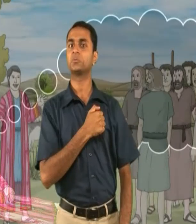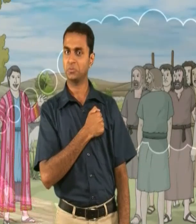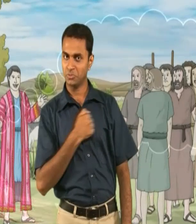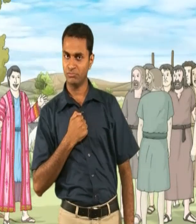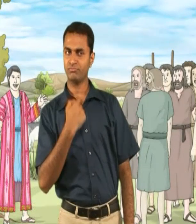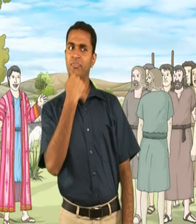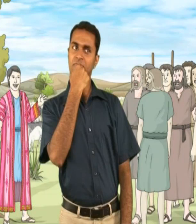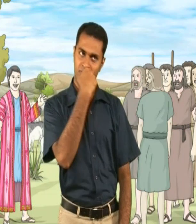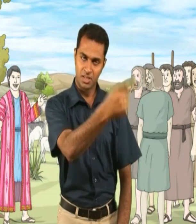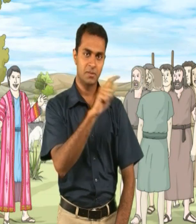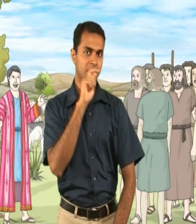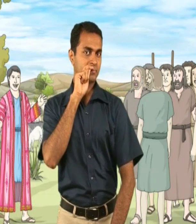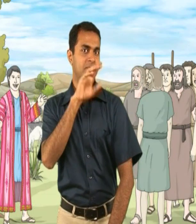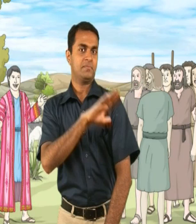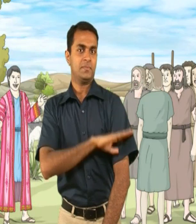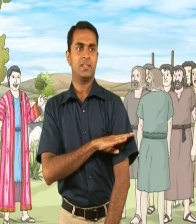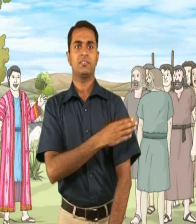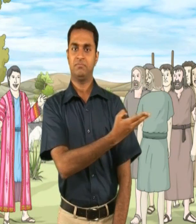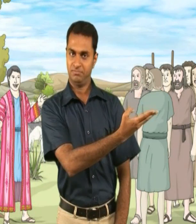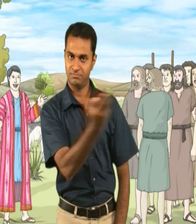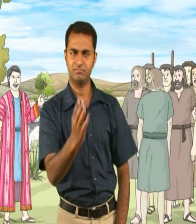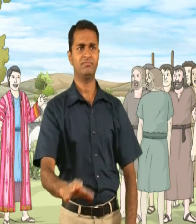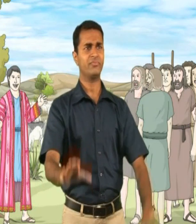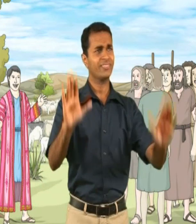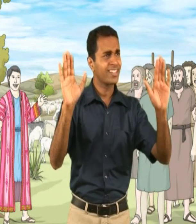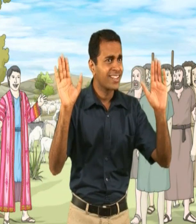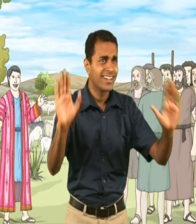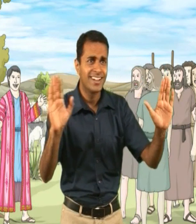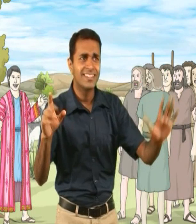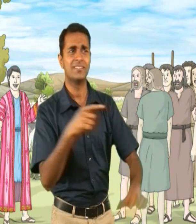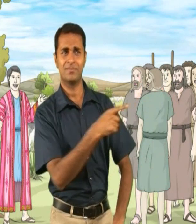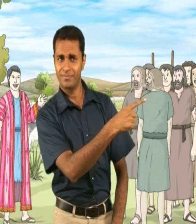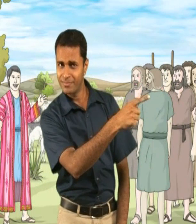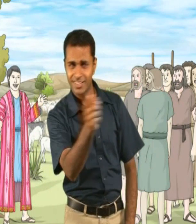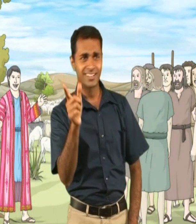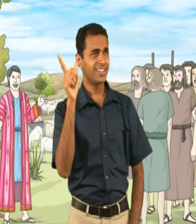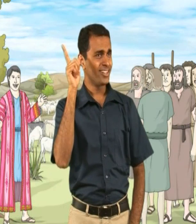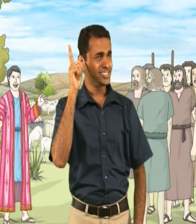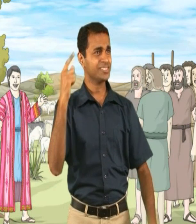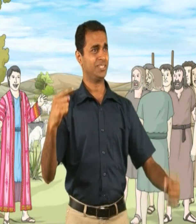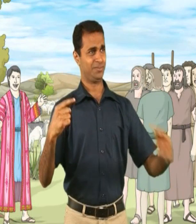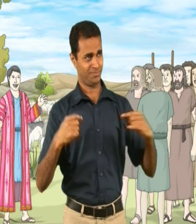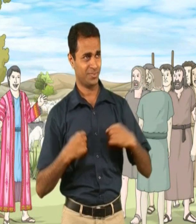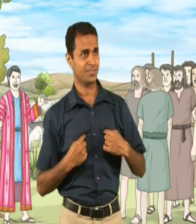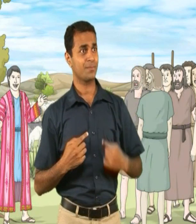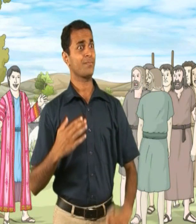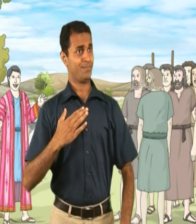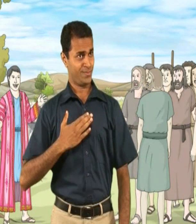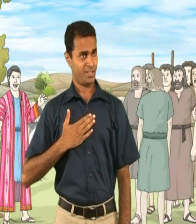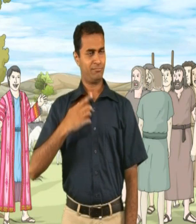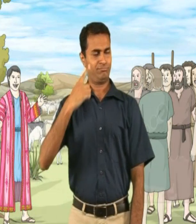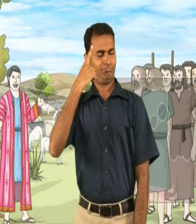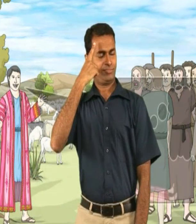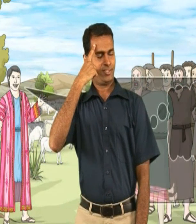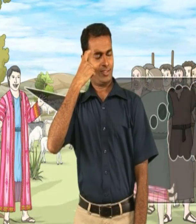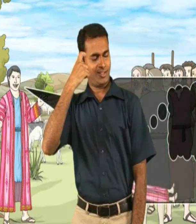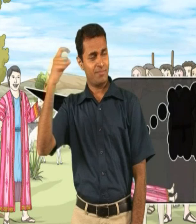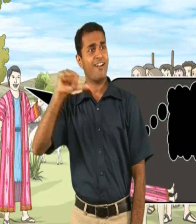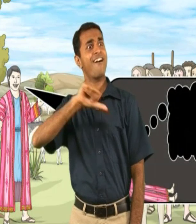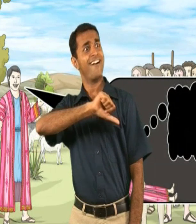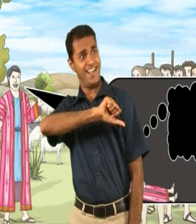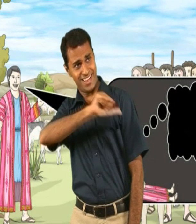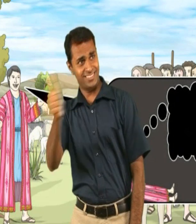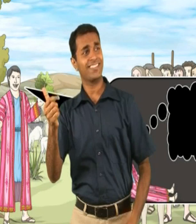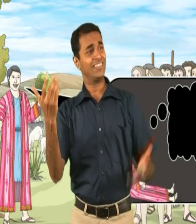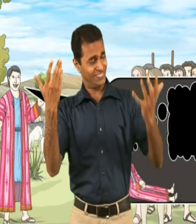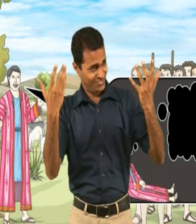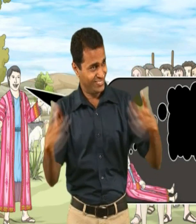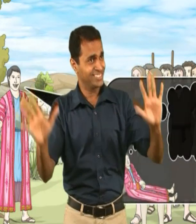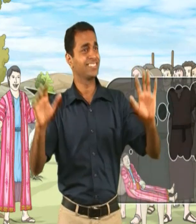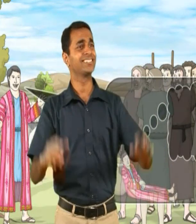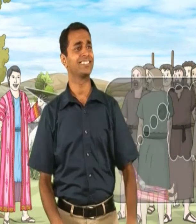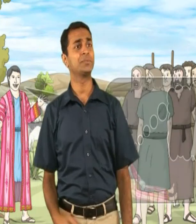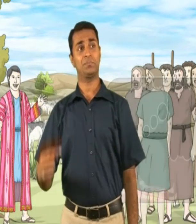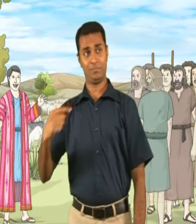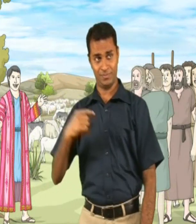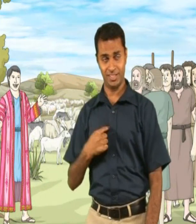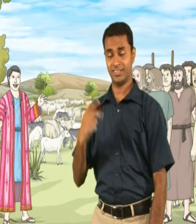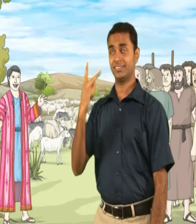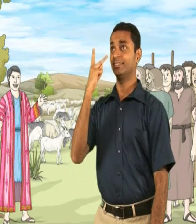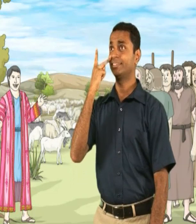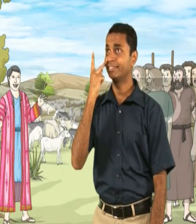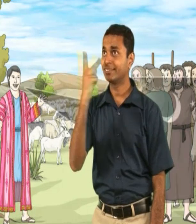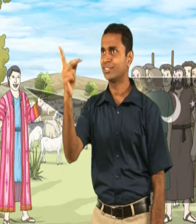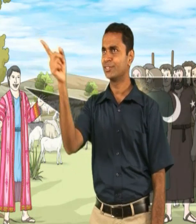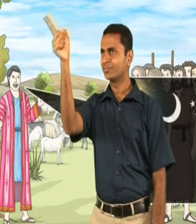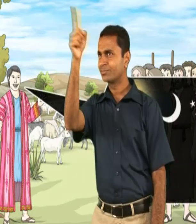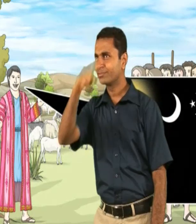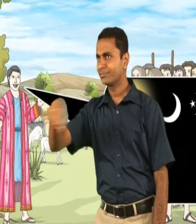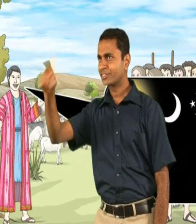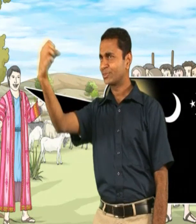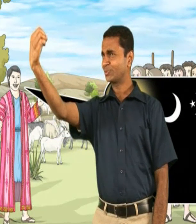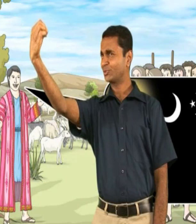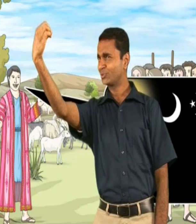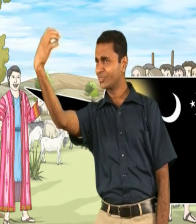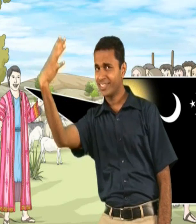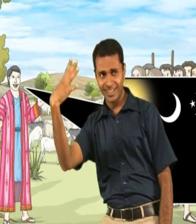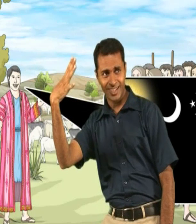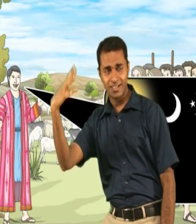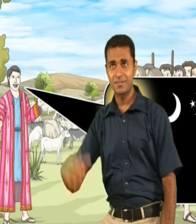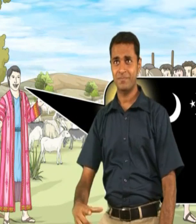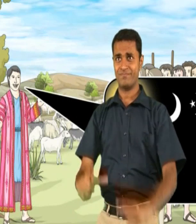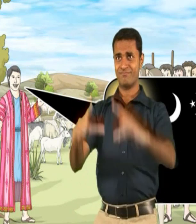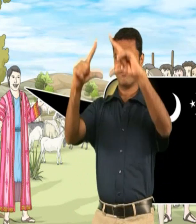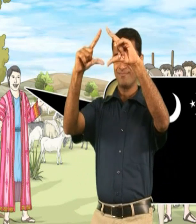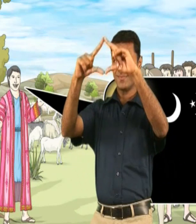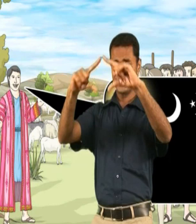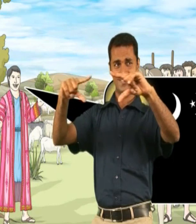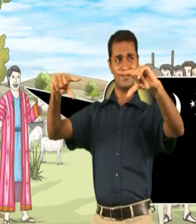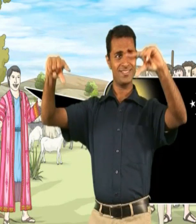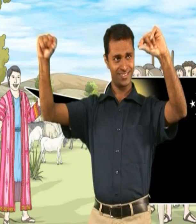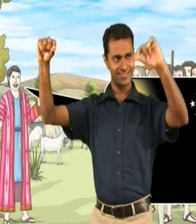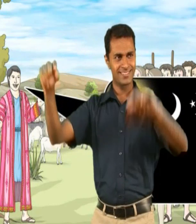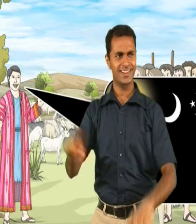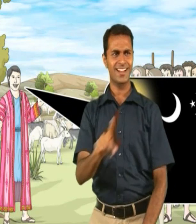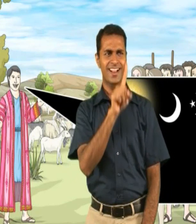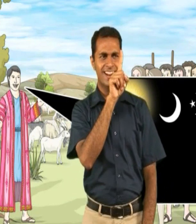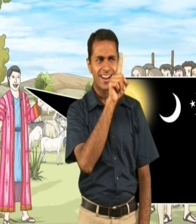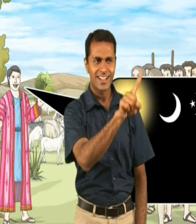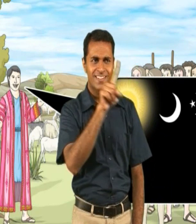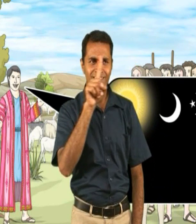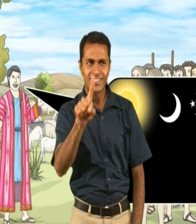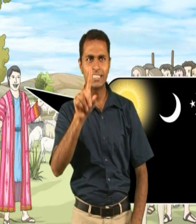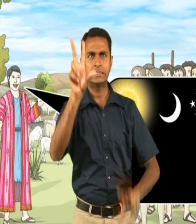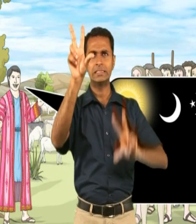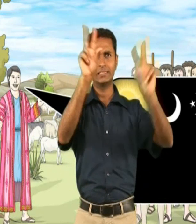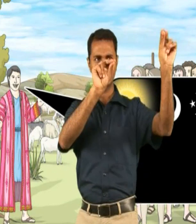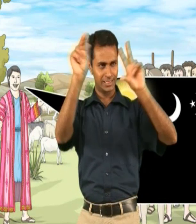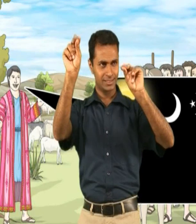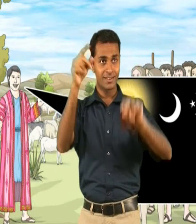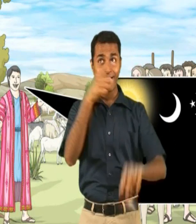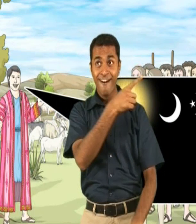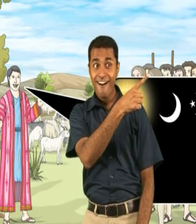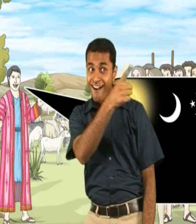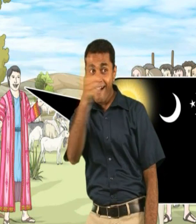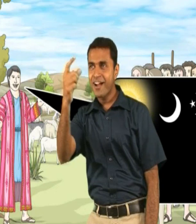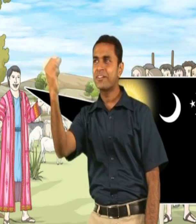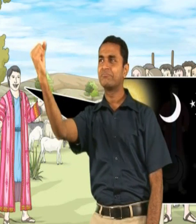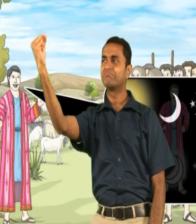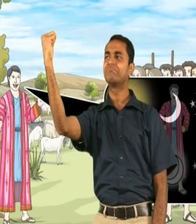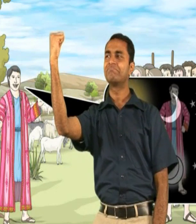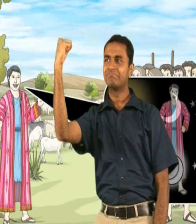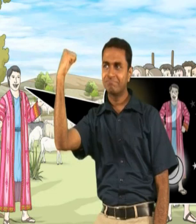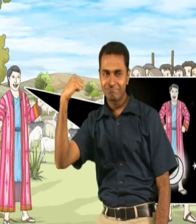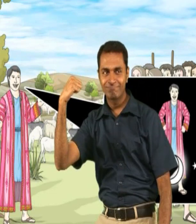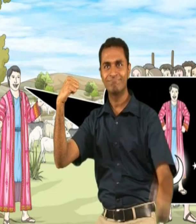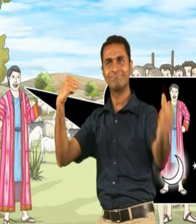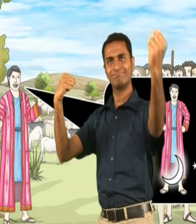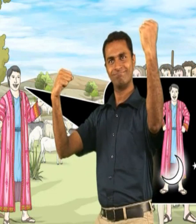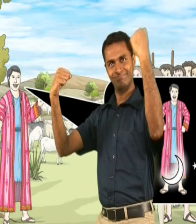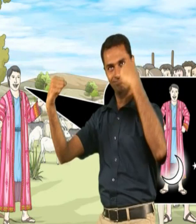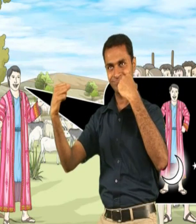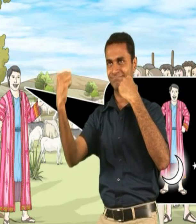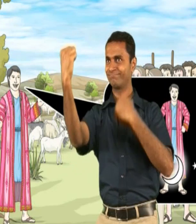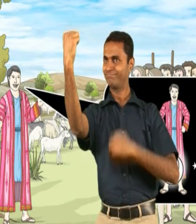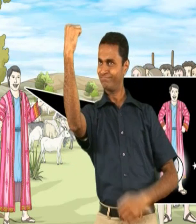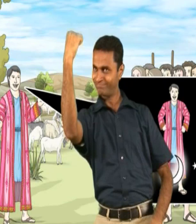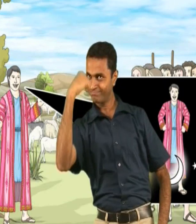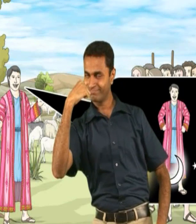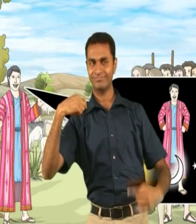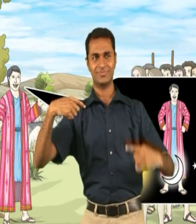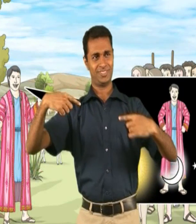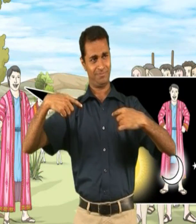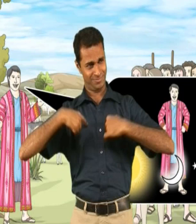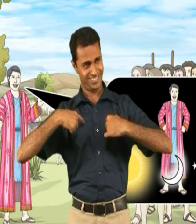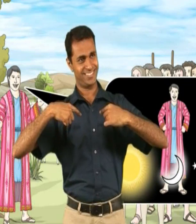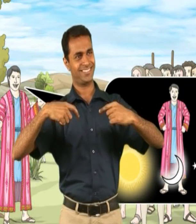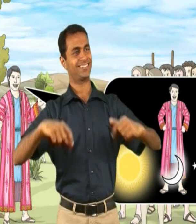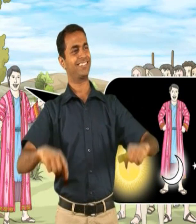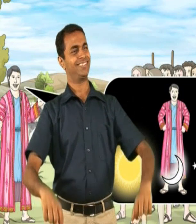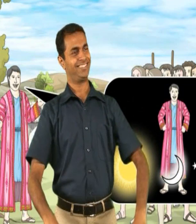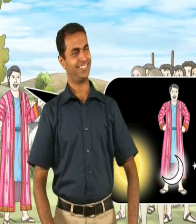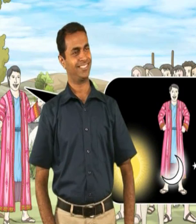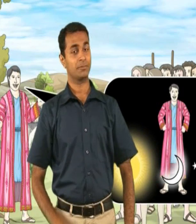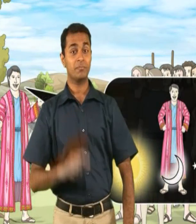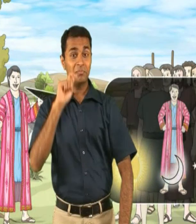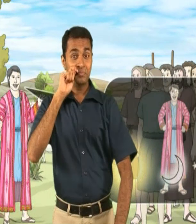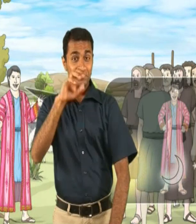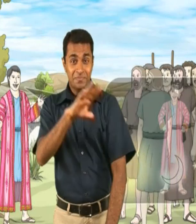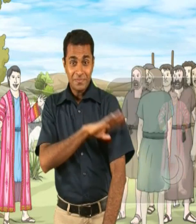“Look,” he said, “I had another dream, and this time the sun and moon and eleven stars were bowing down to me.”